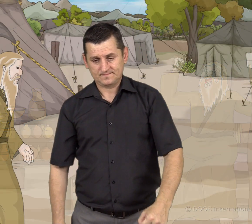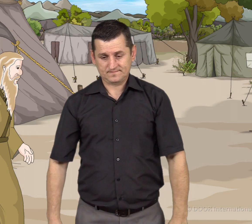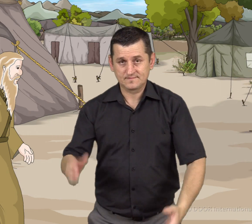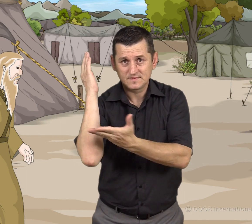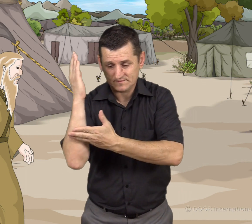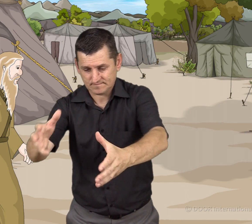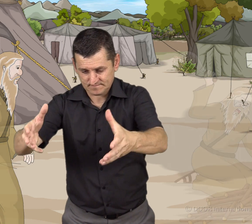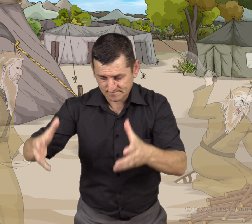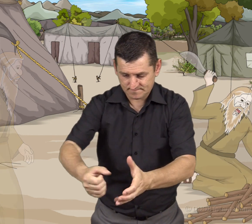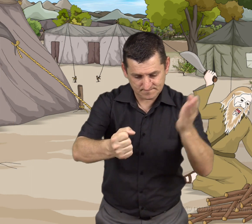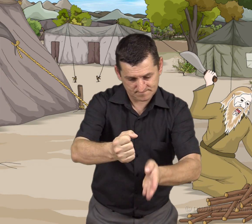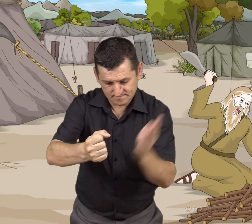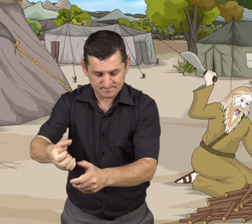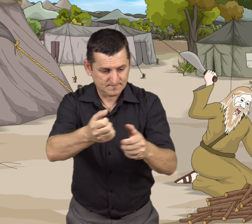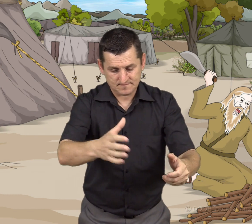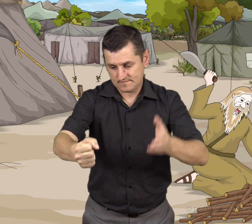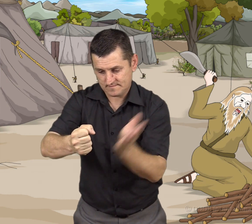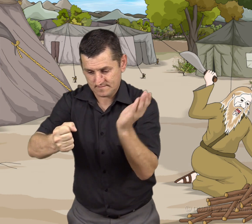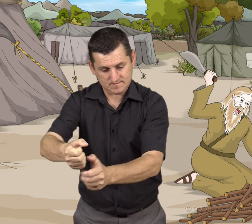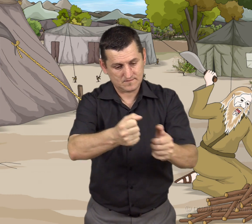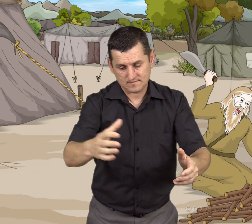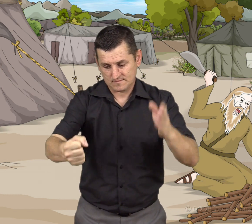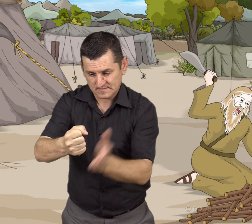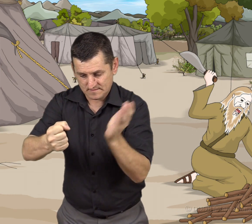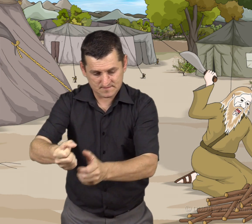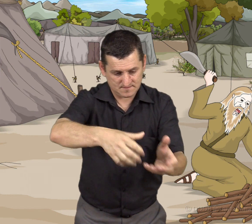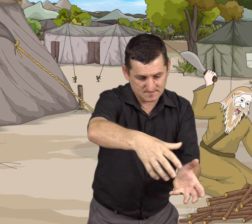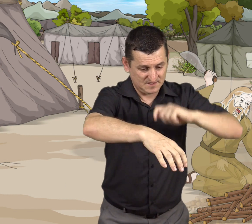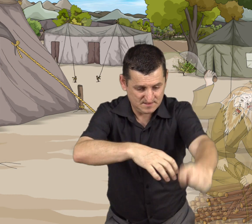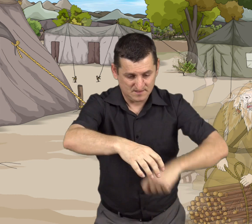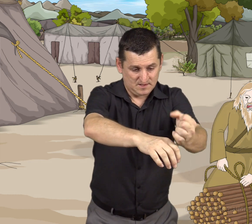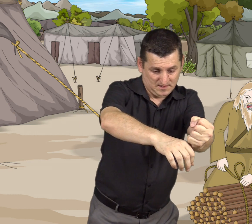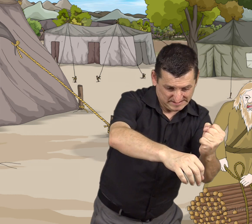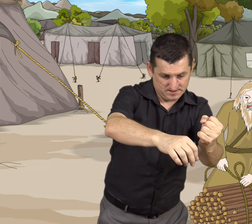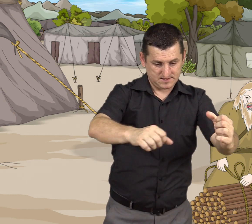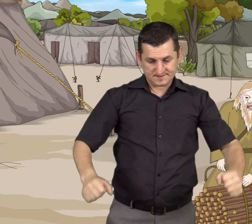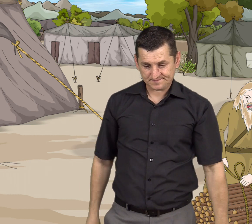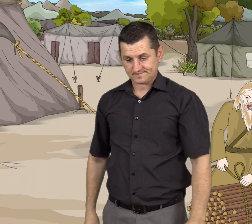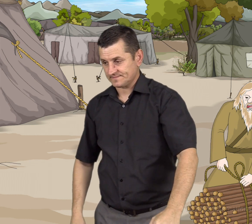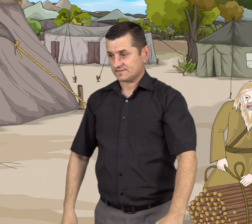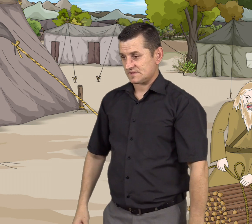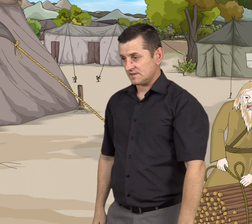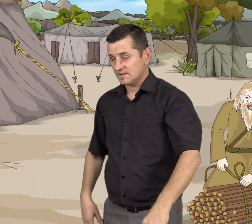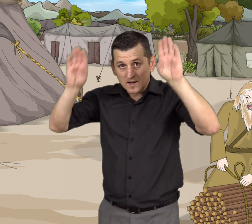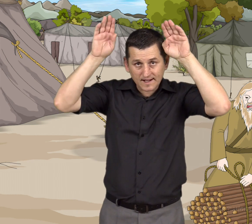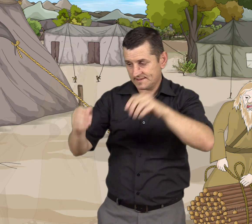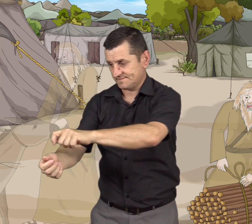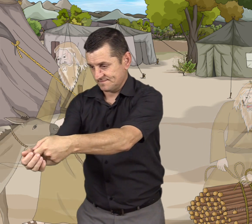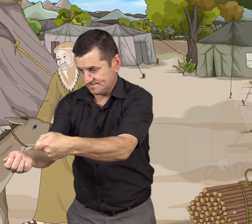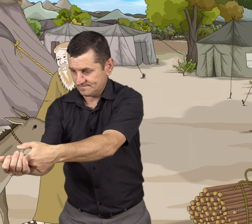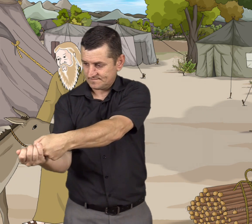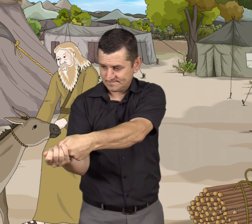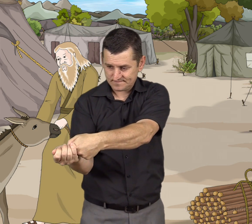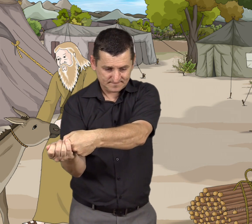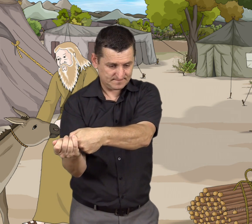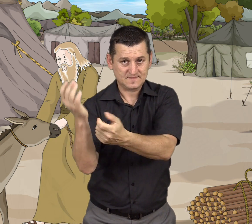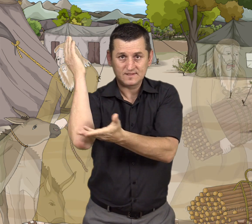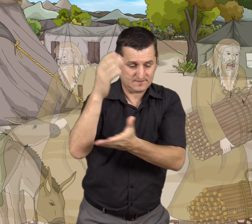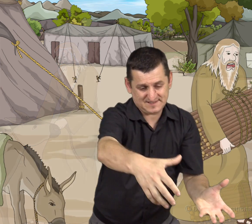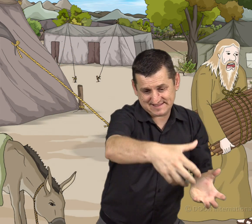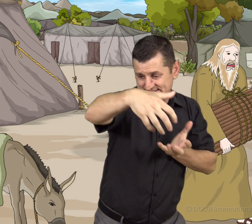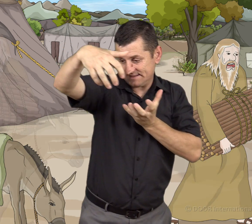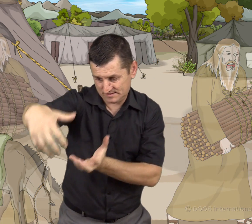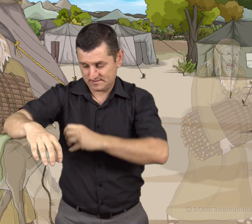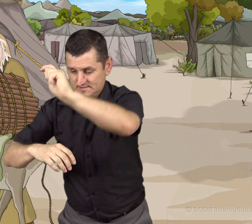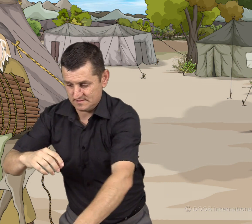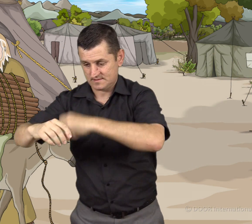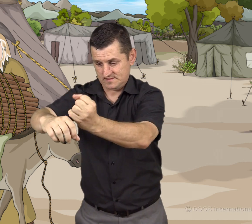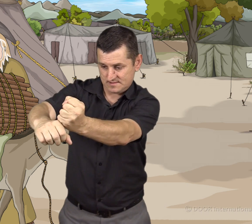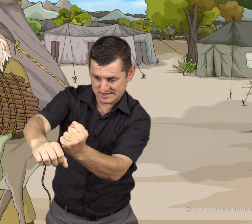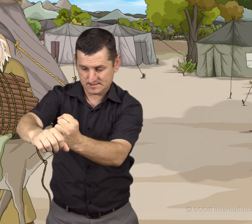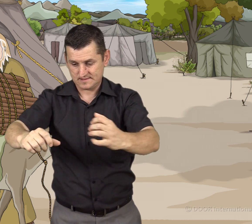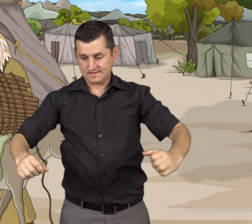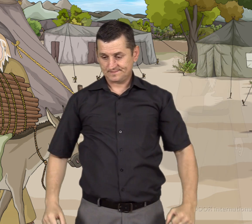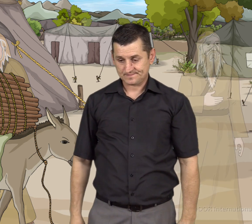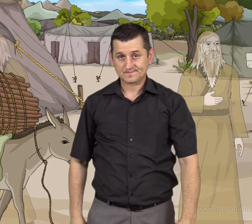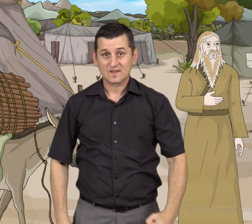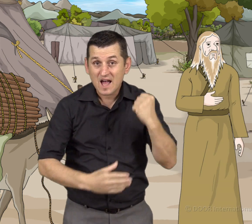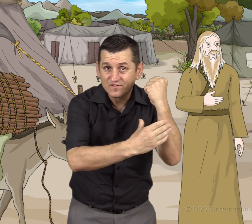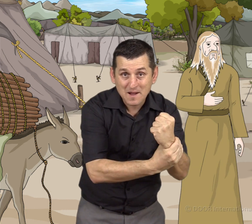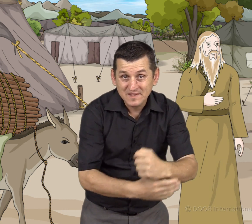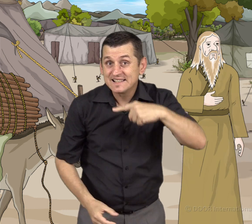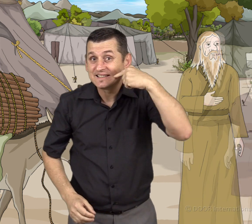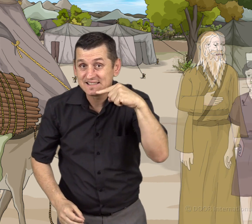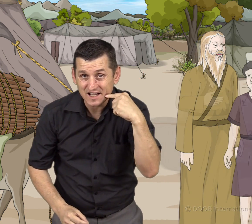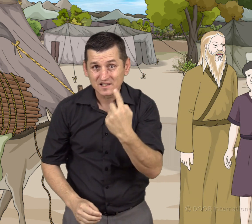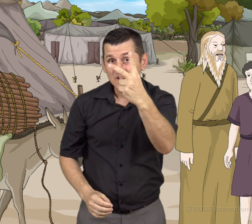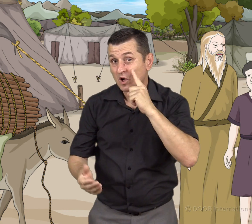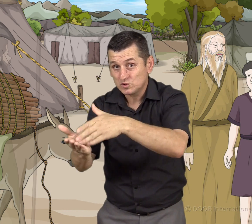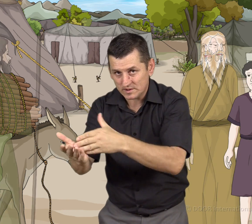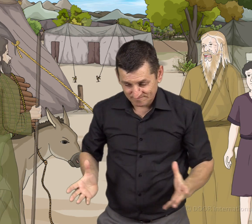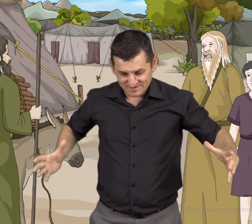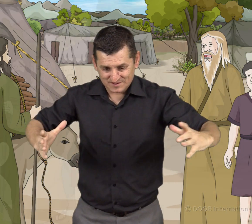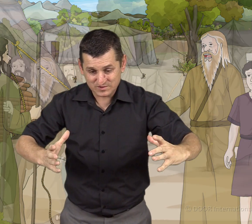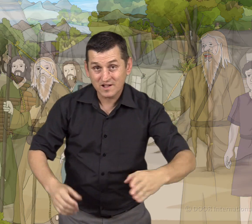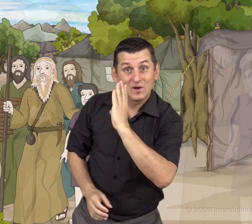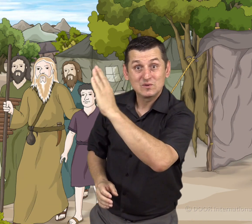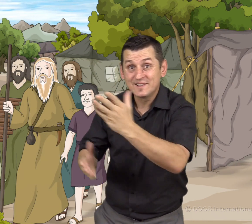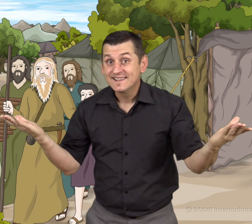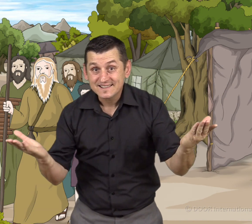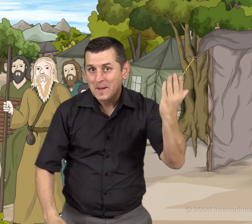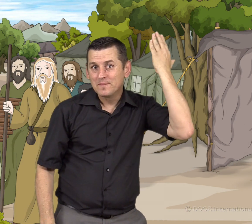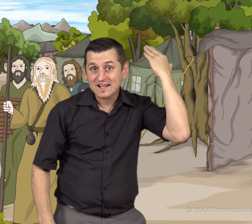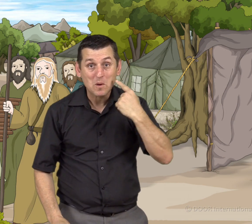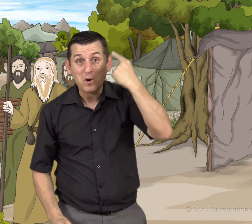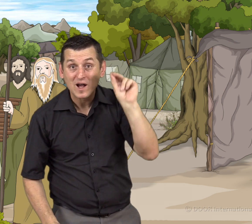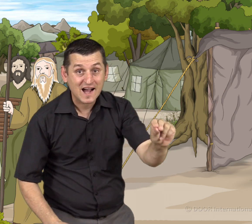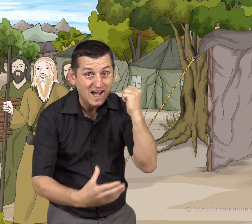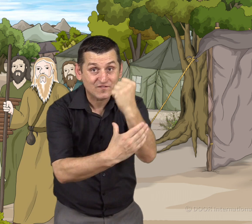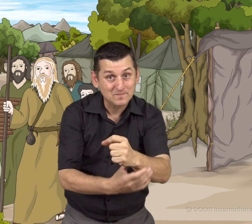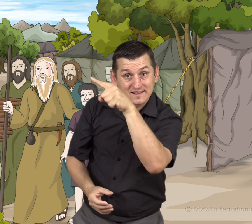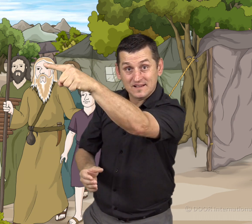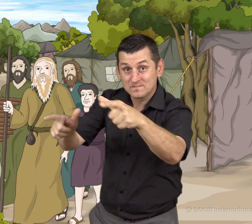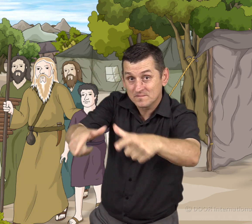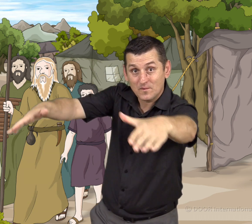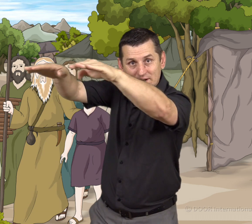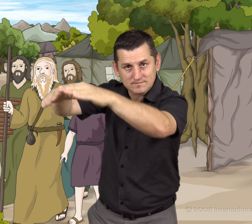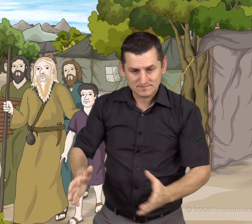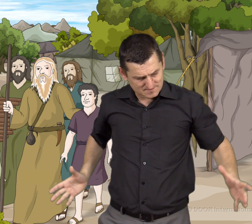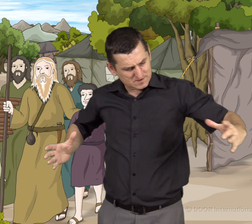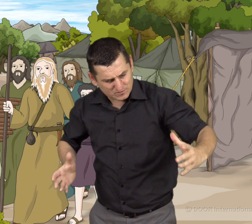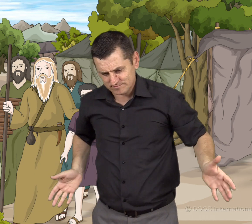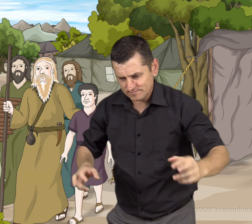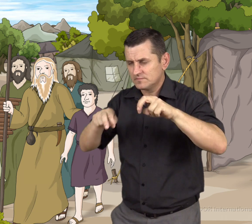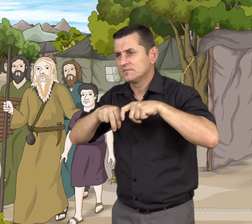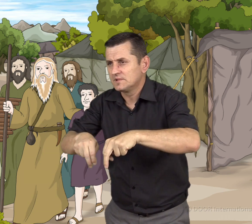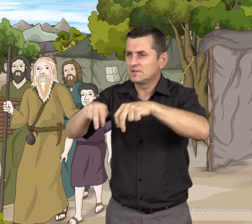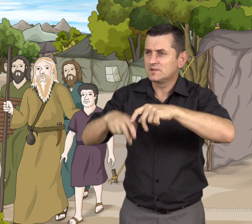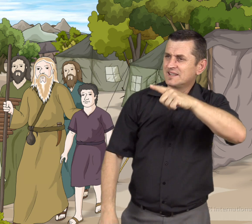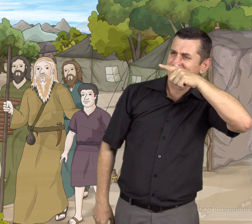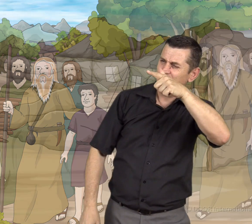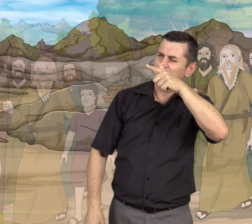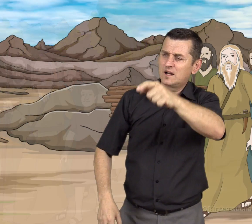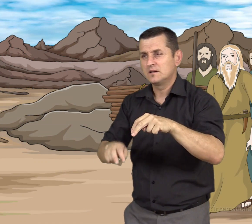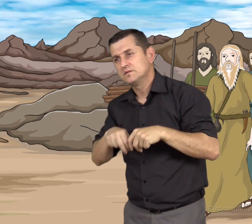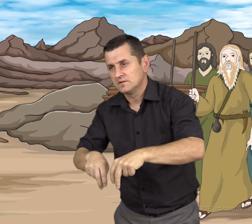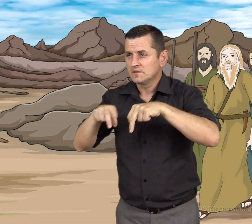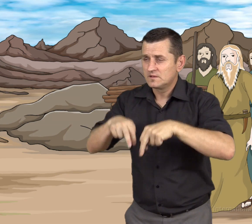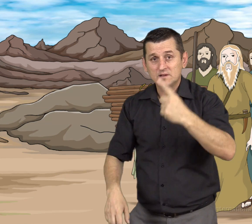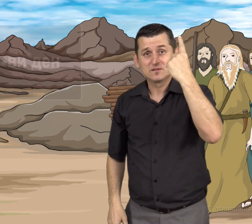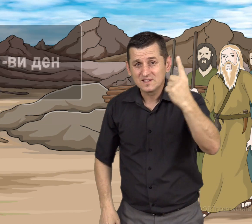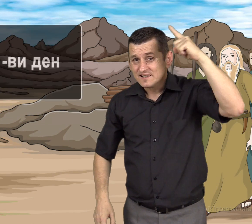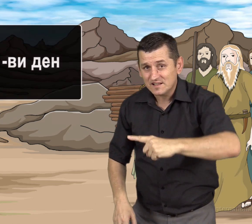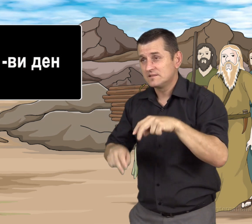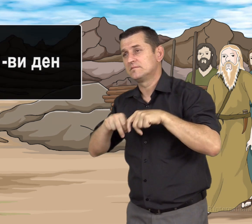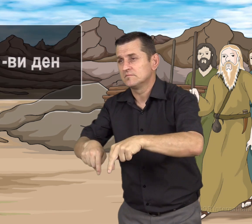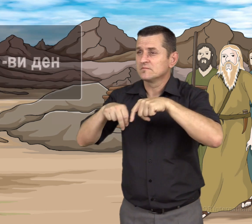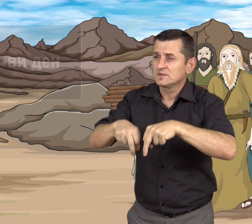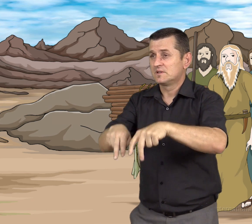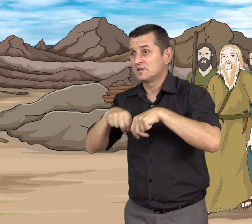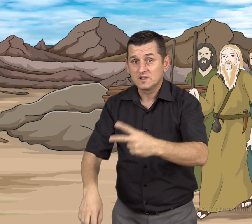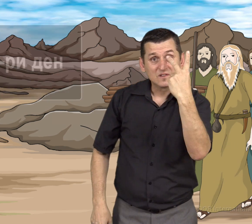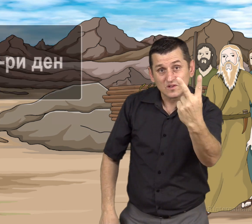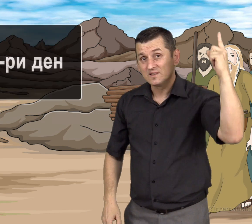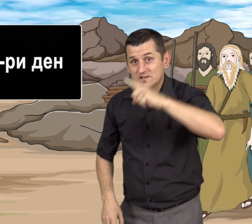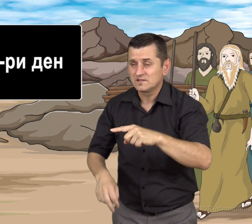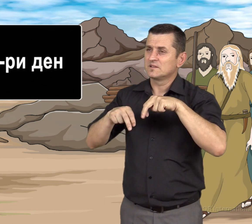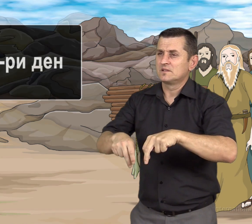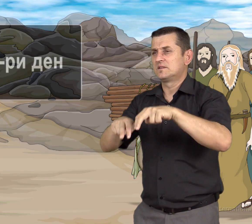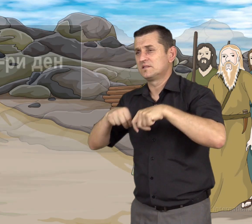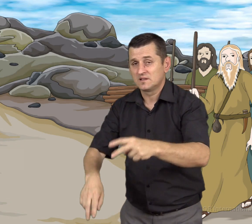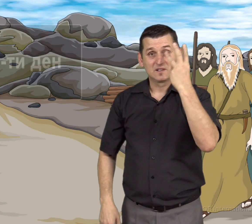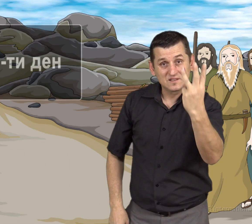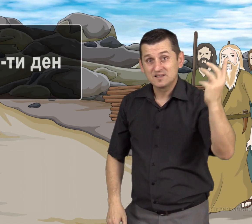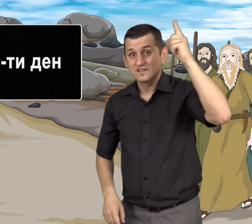He split the wood for a burnt offering and set out for the place God had designated.